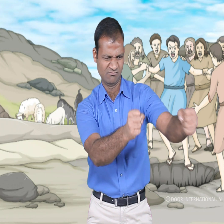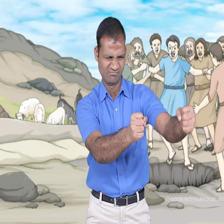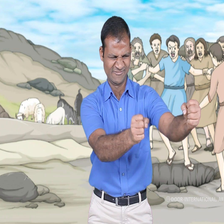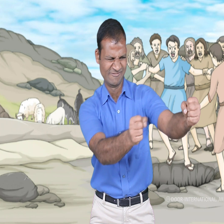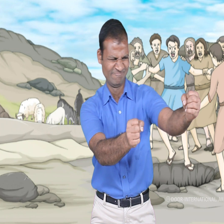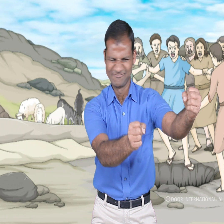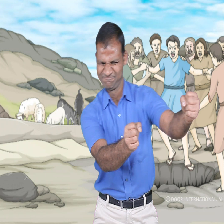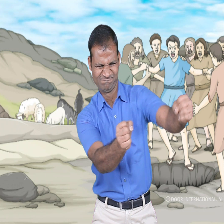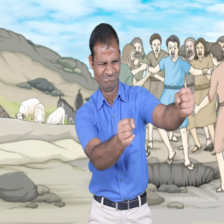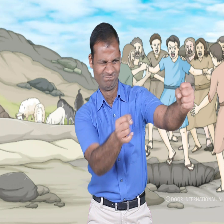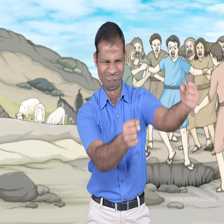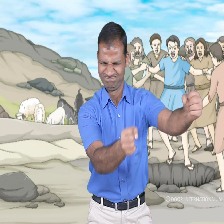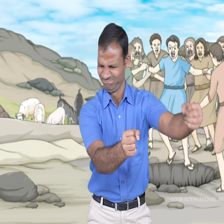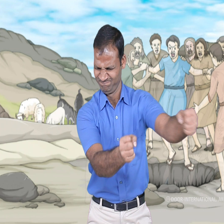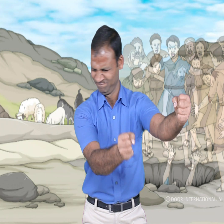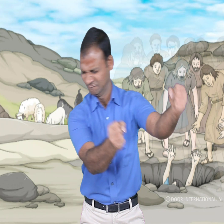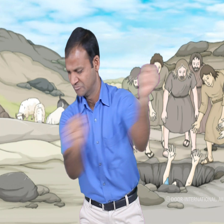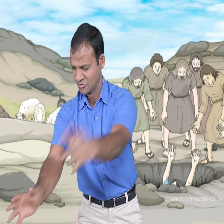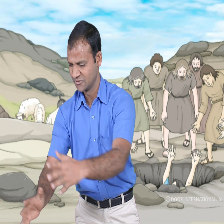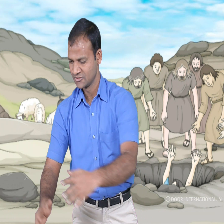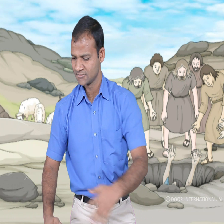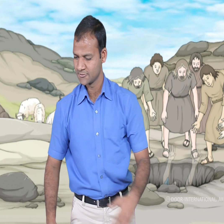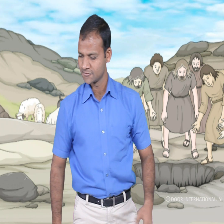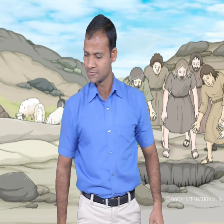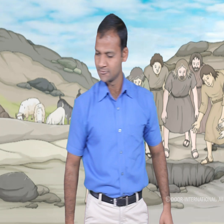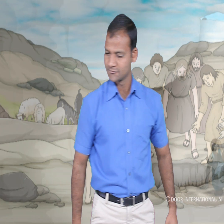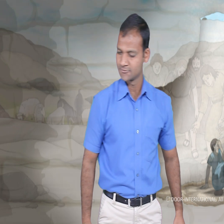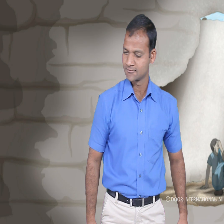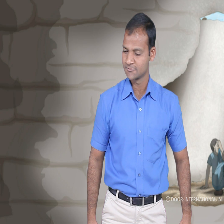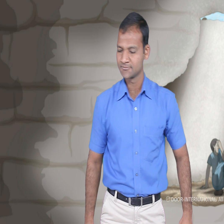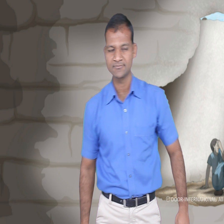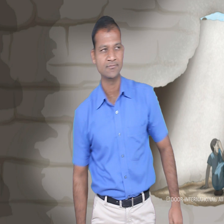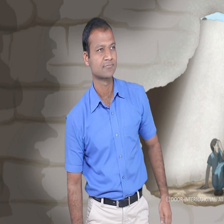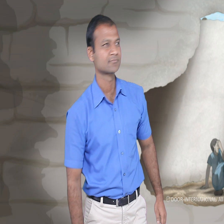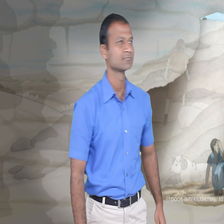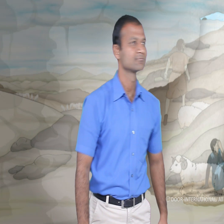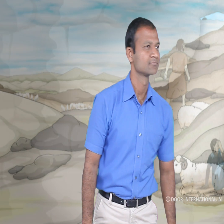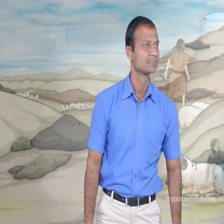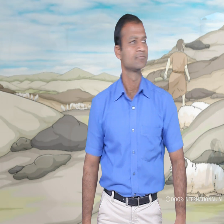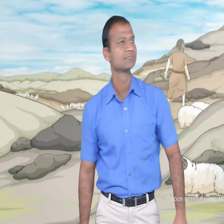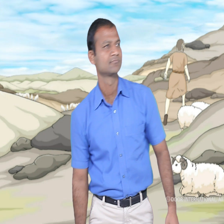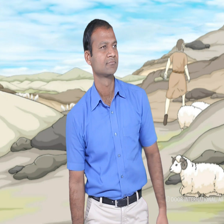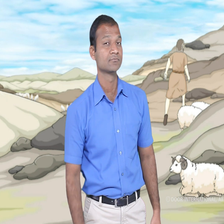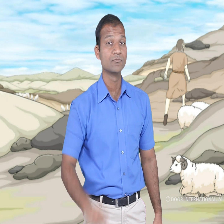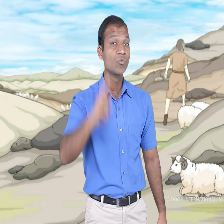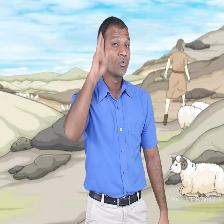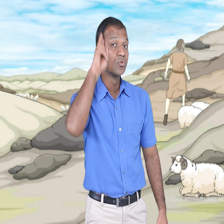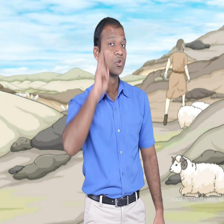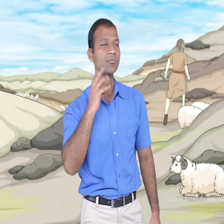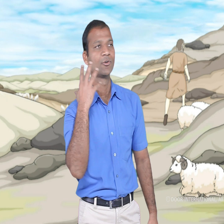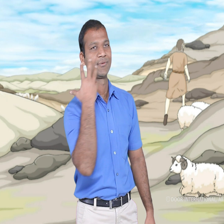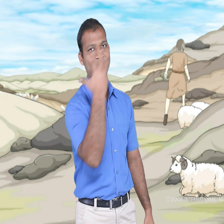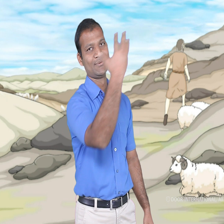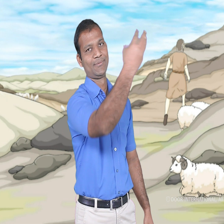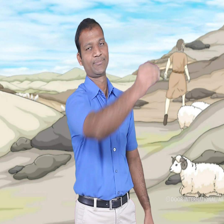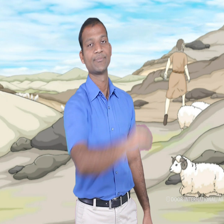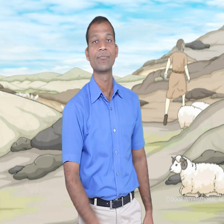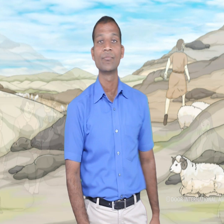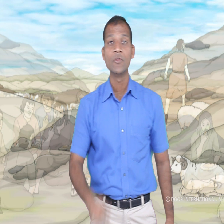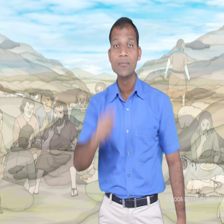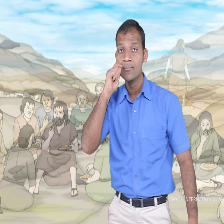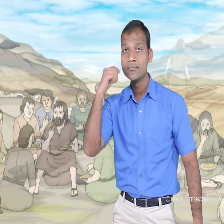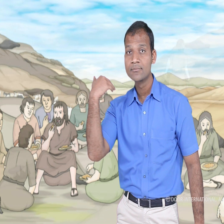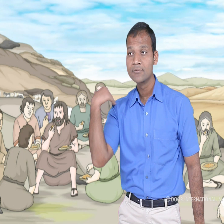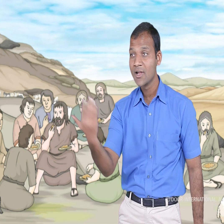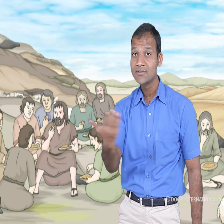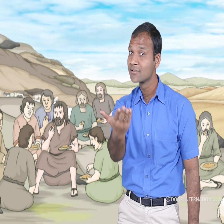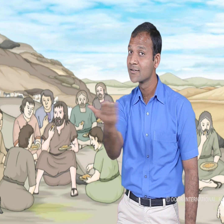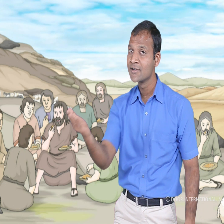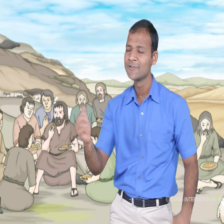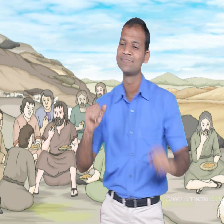Now the pit was empty, with no water in it.